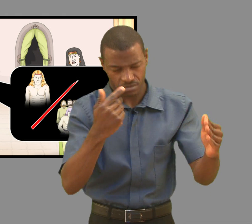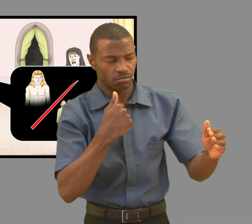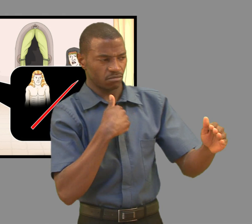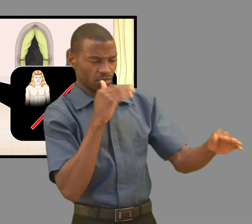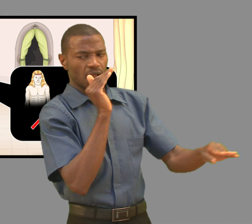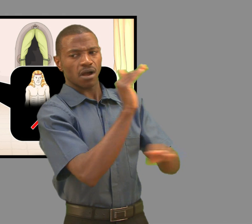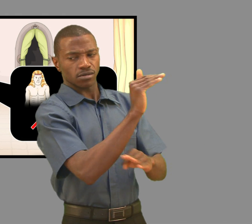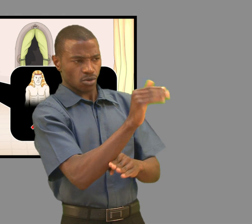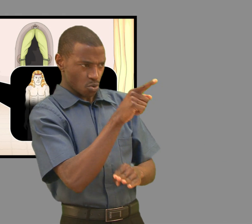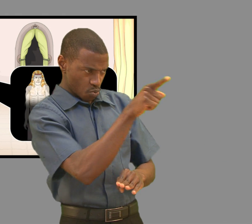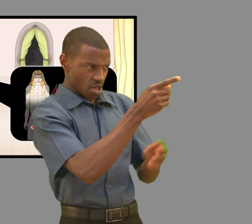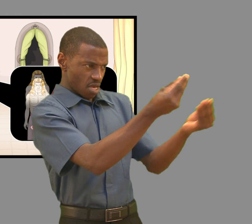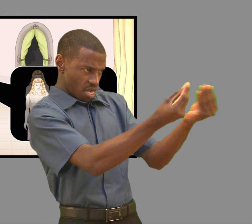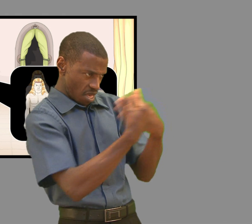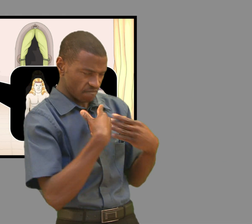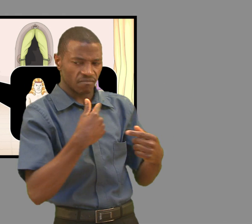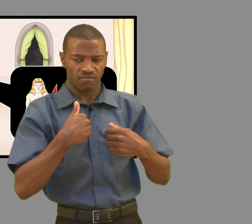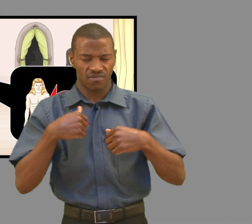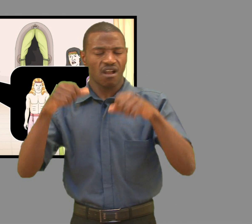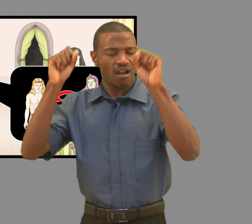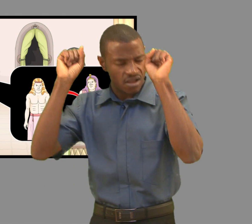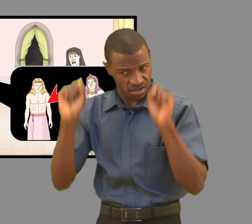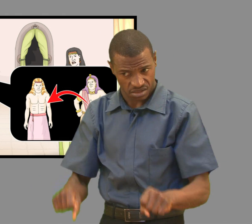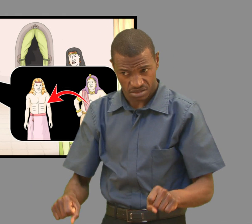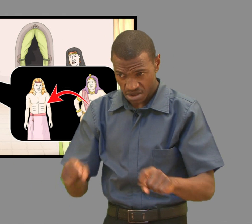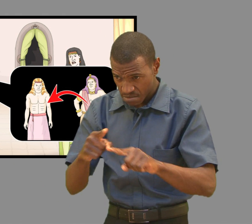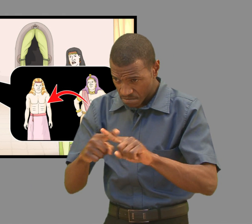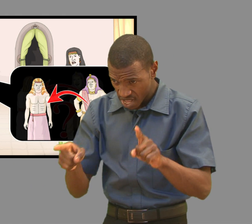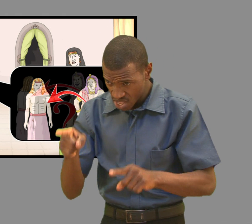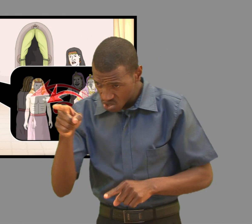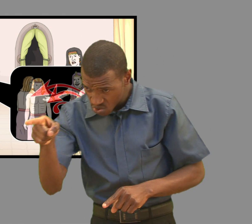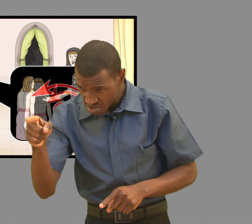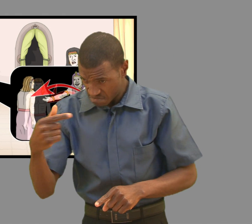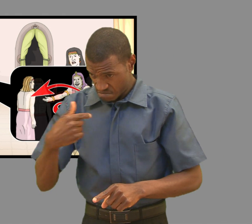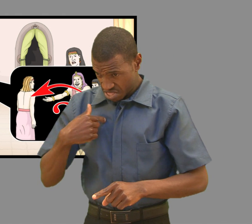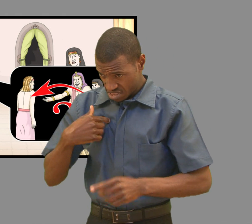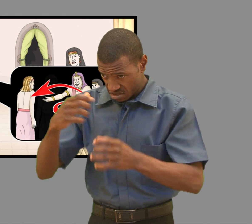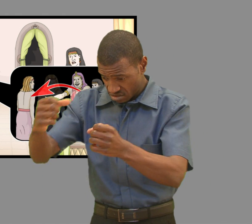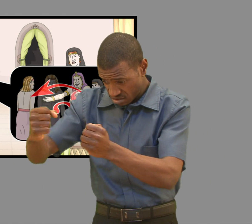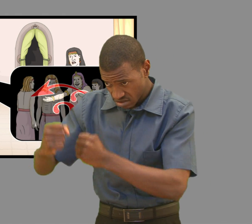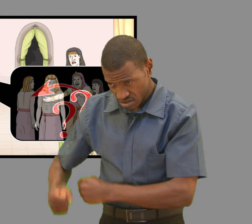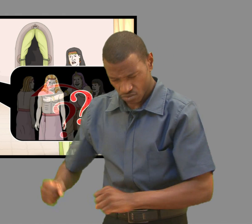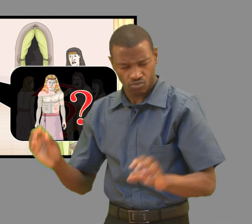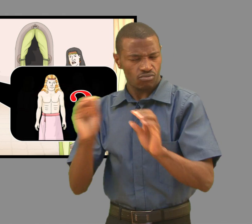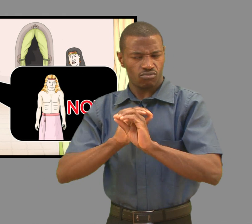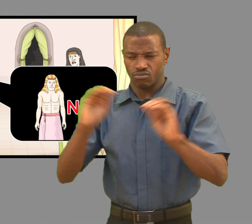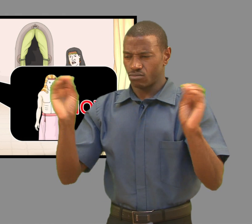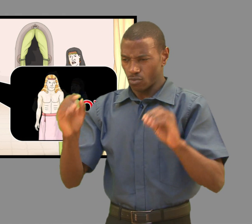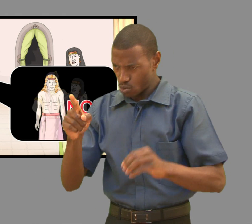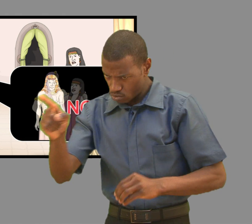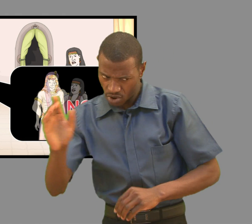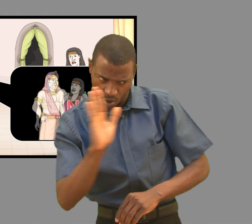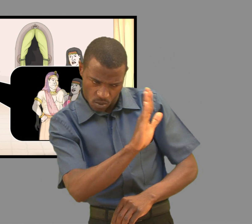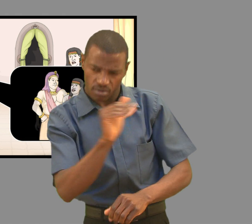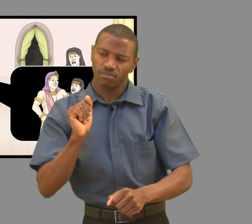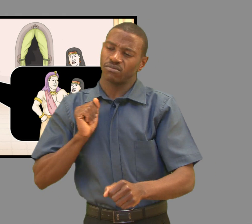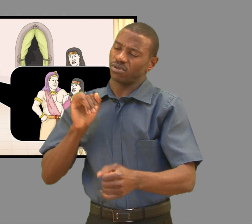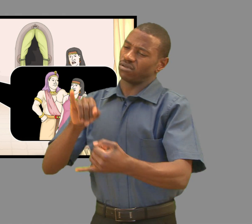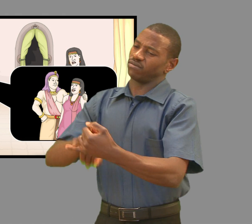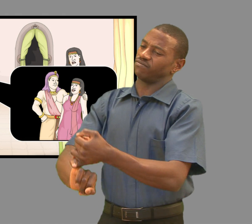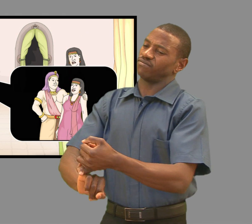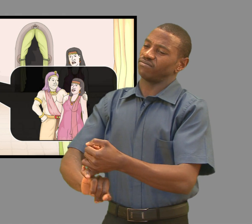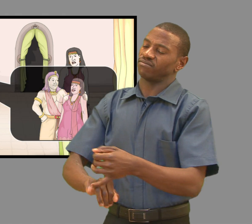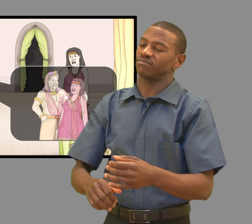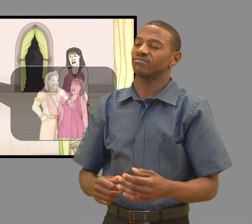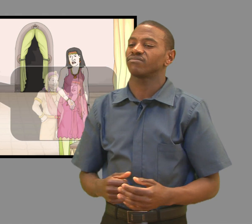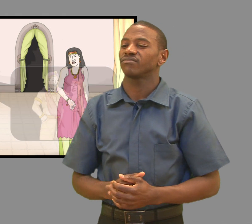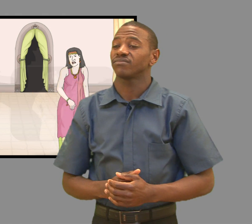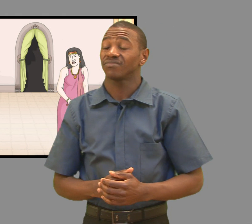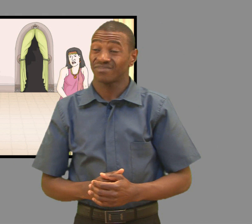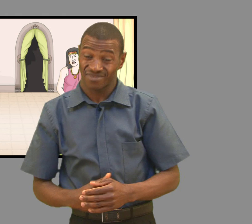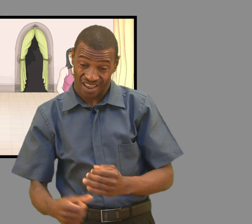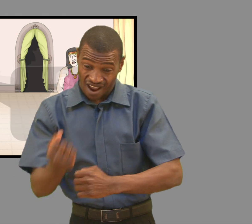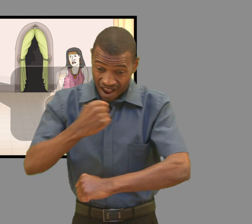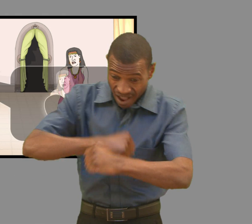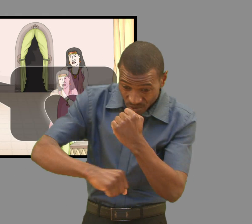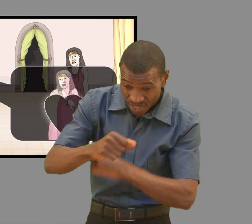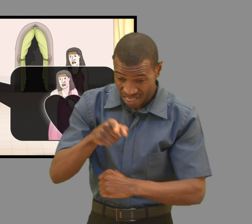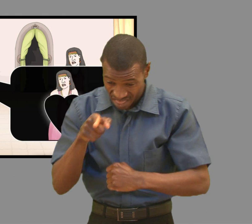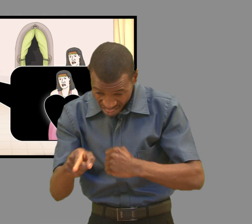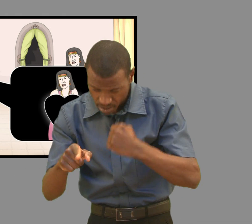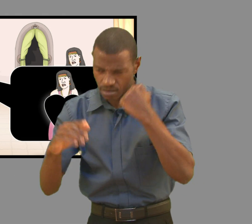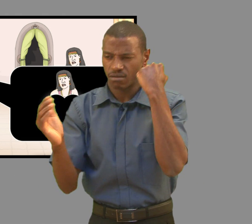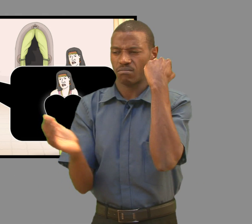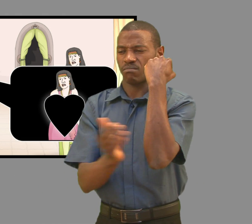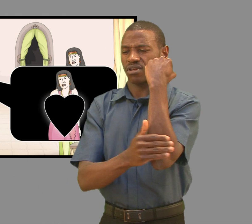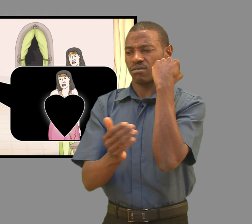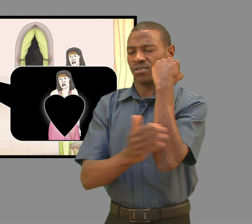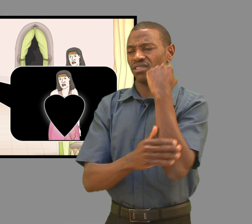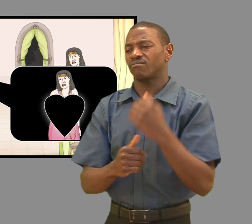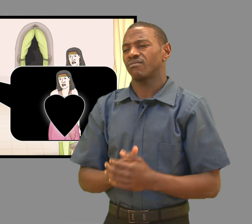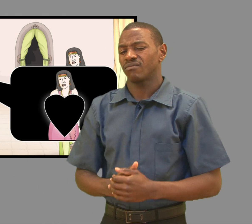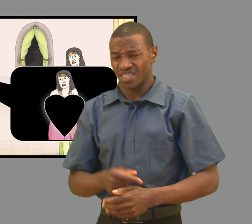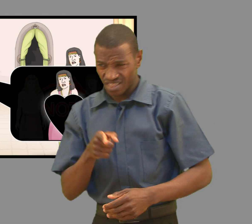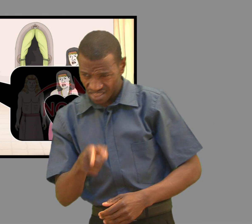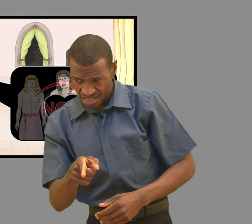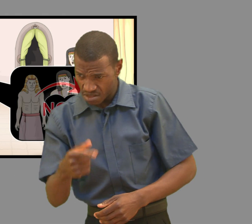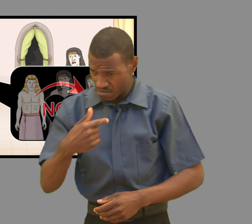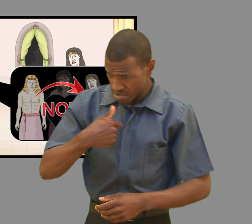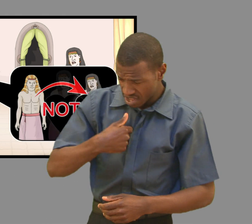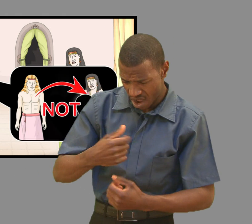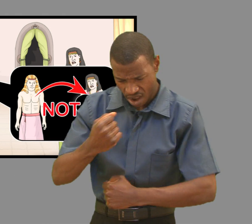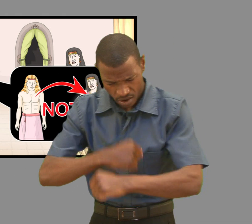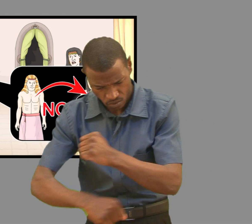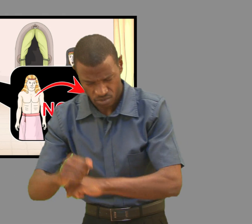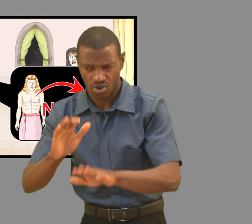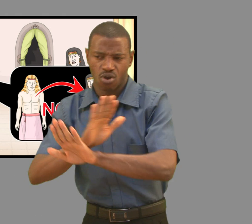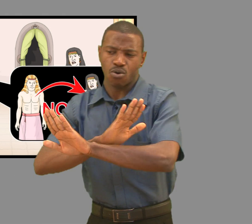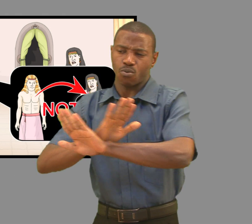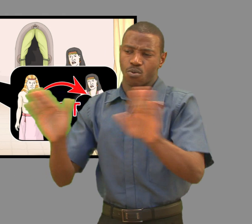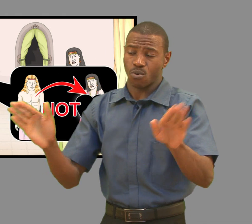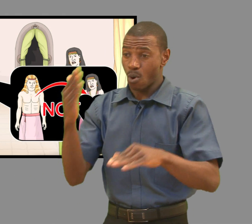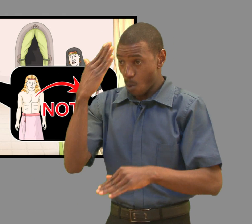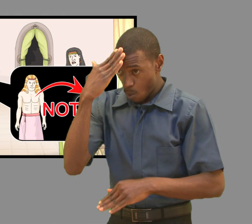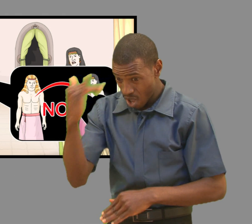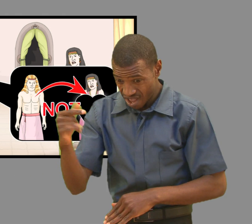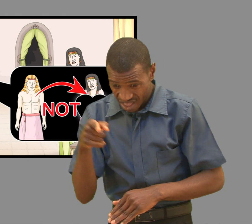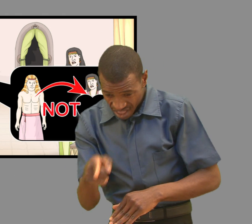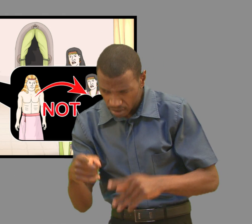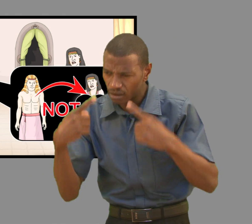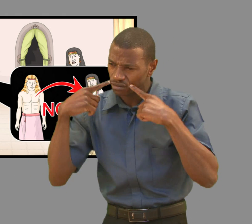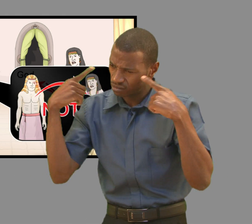He has withheld nothing from me except you, because you are his wife.